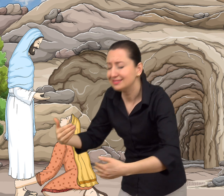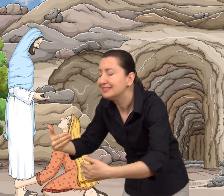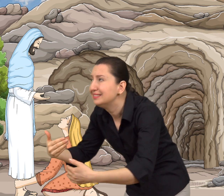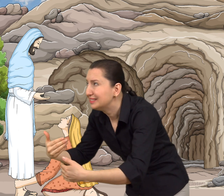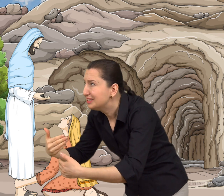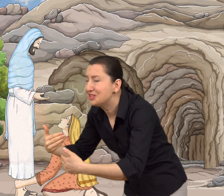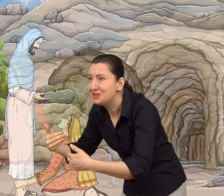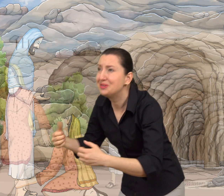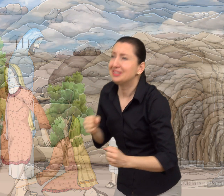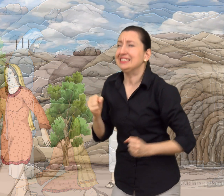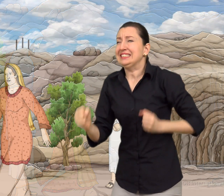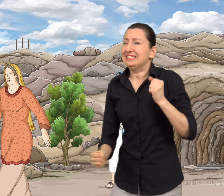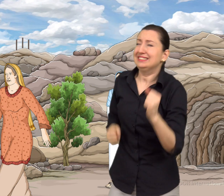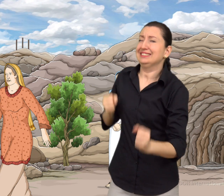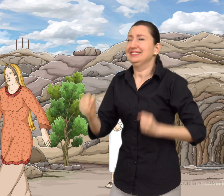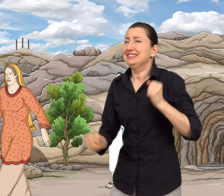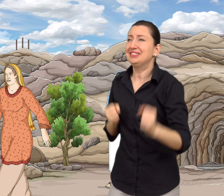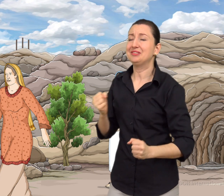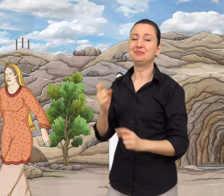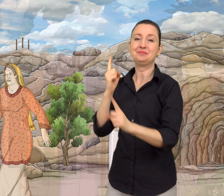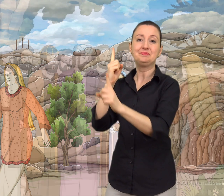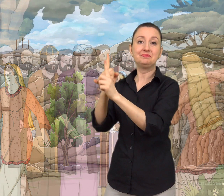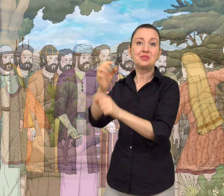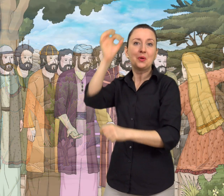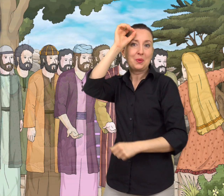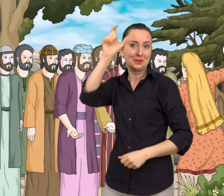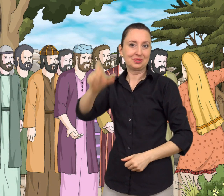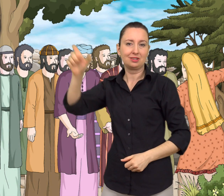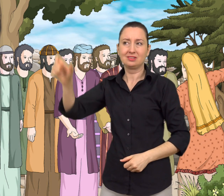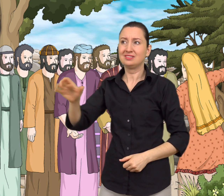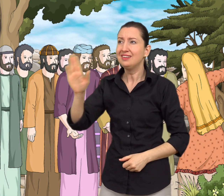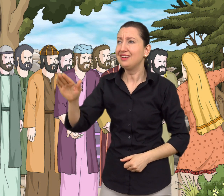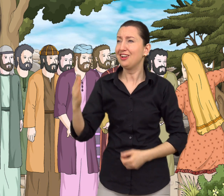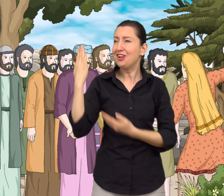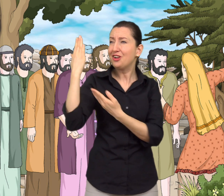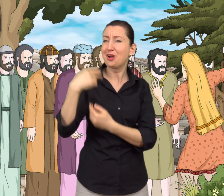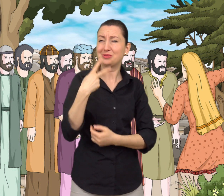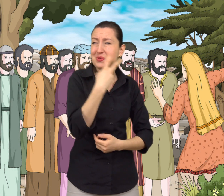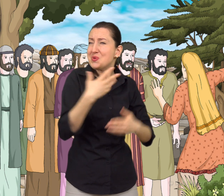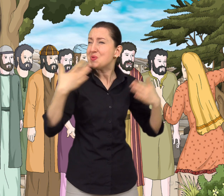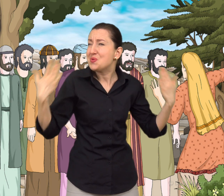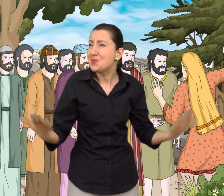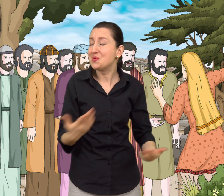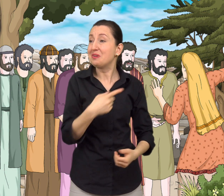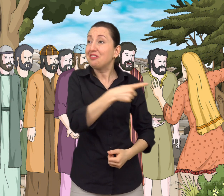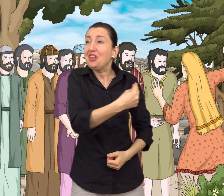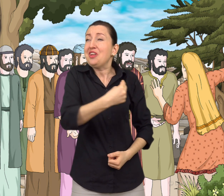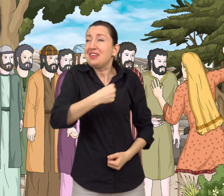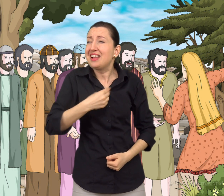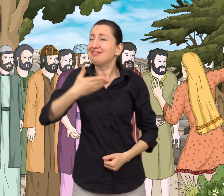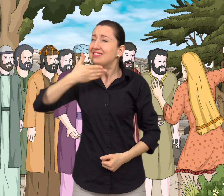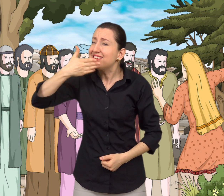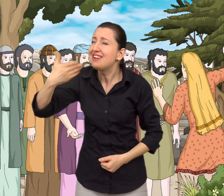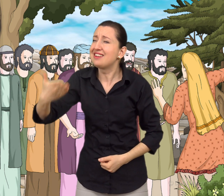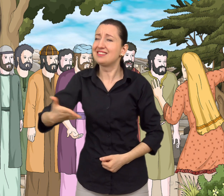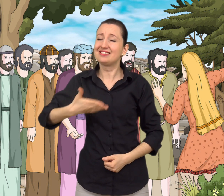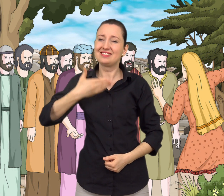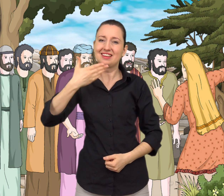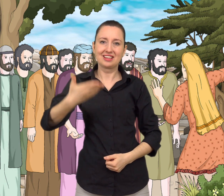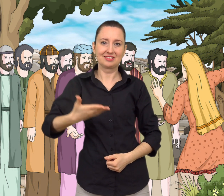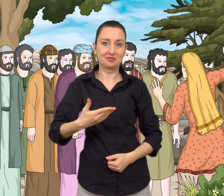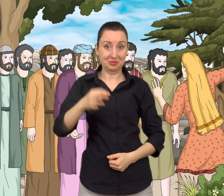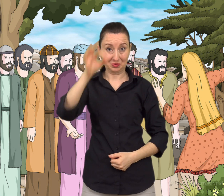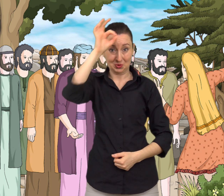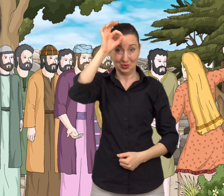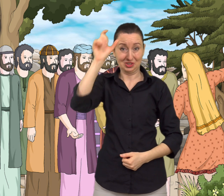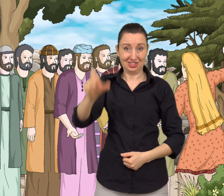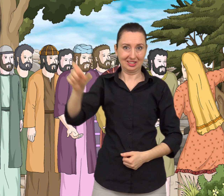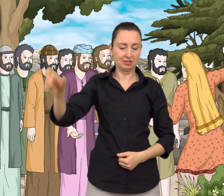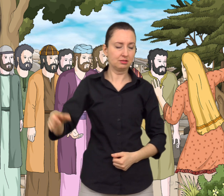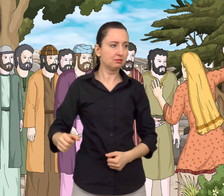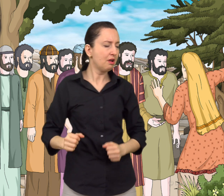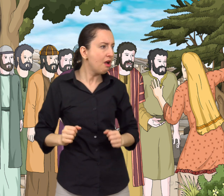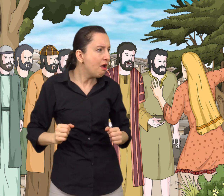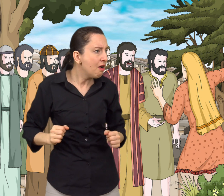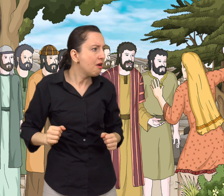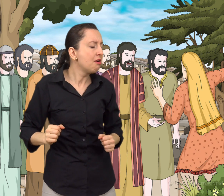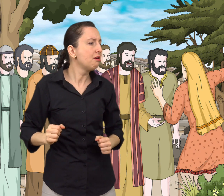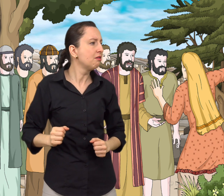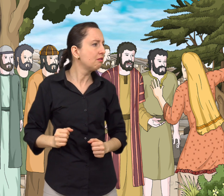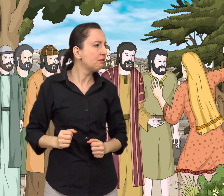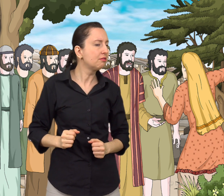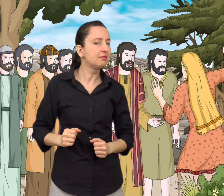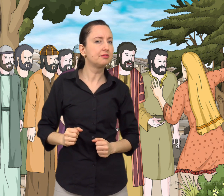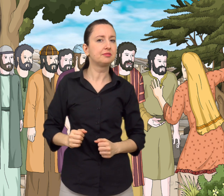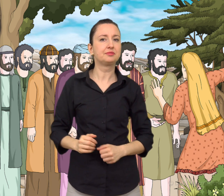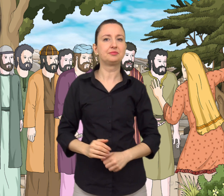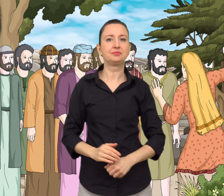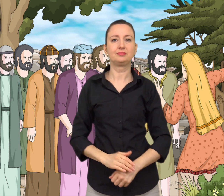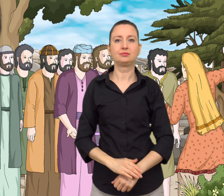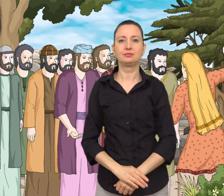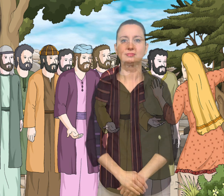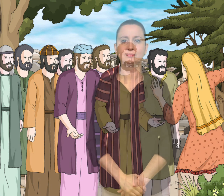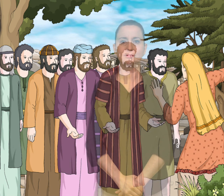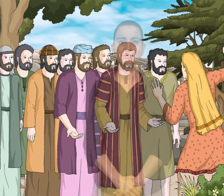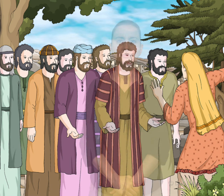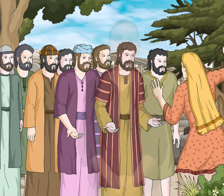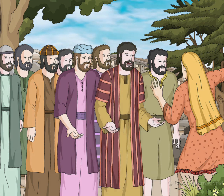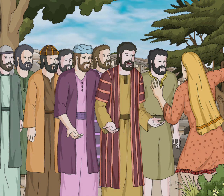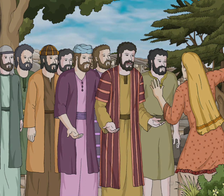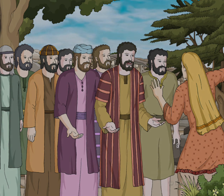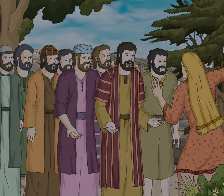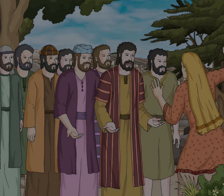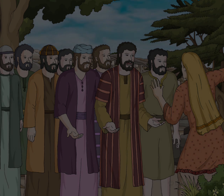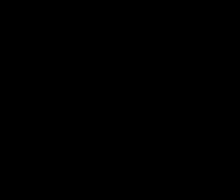But go and tell My brothers, ‘I am ascending to My Father and your Father, to My God and your God.’” Mary Magdalene went and announced to the disciples, “I have seen the Lord!” And she told them what He had said to her.